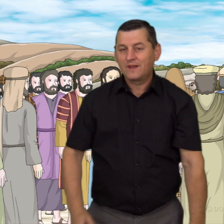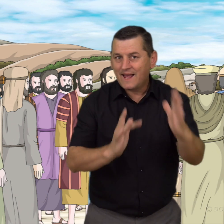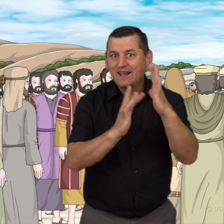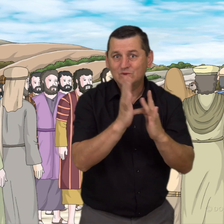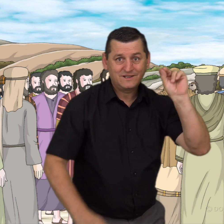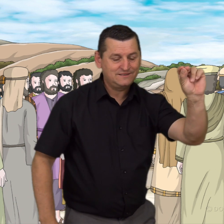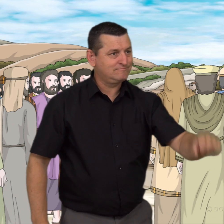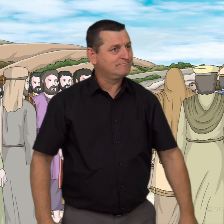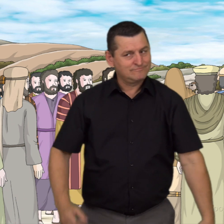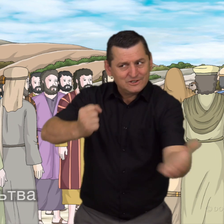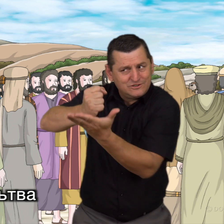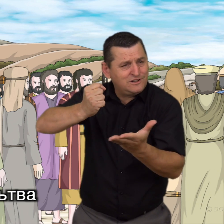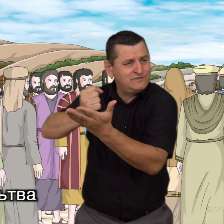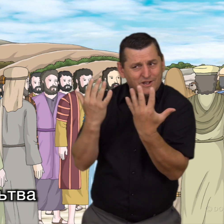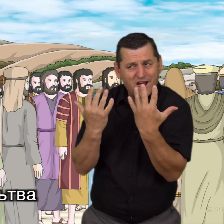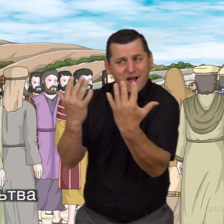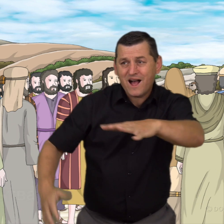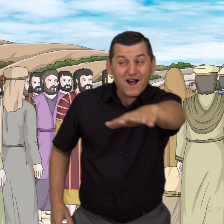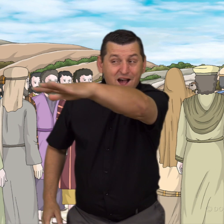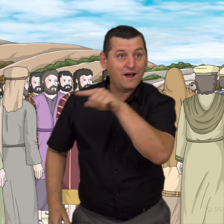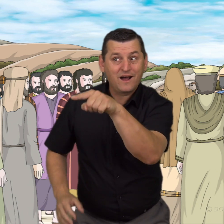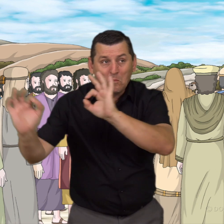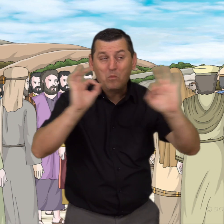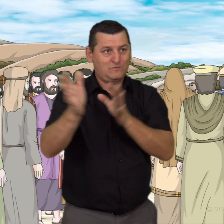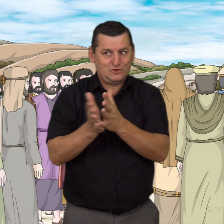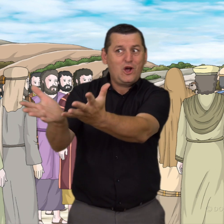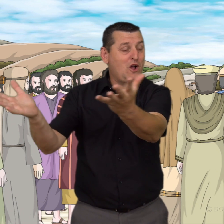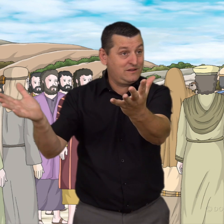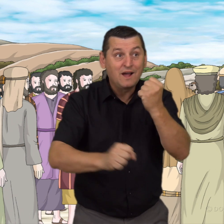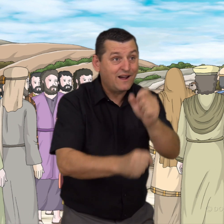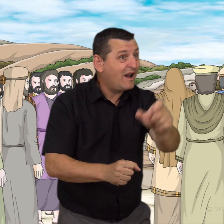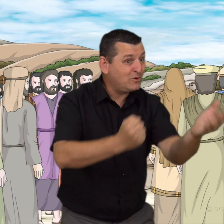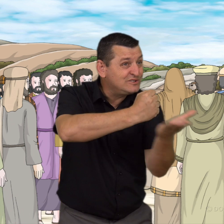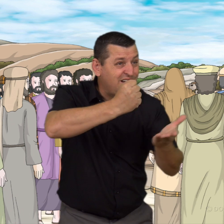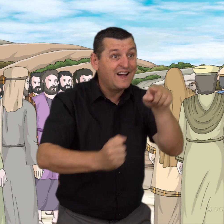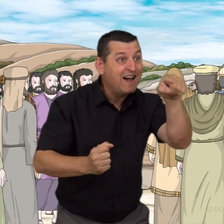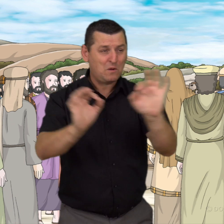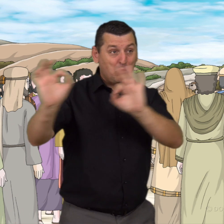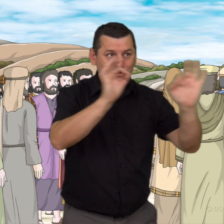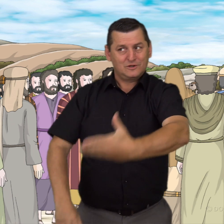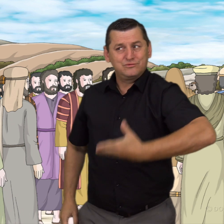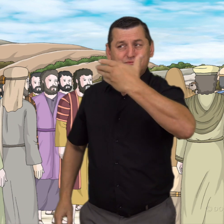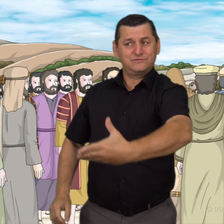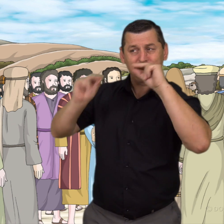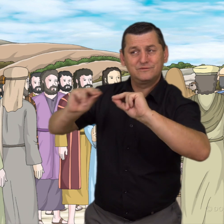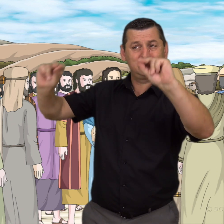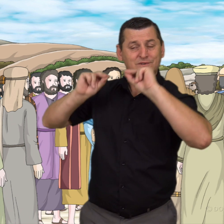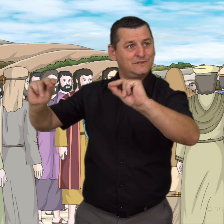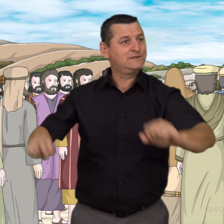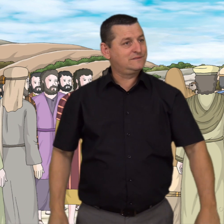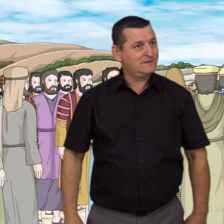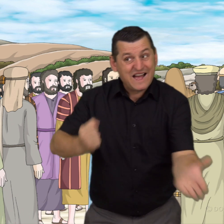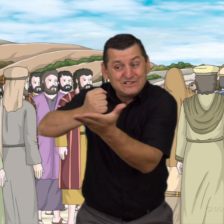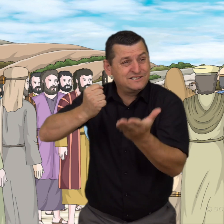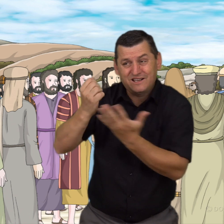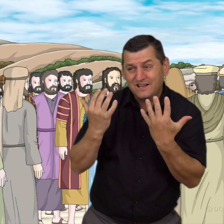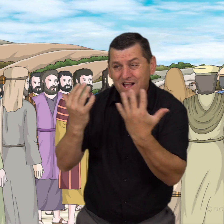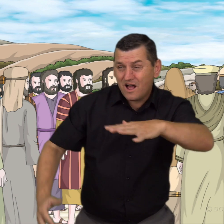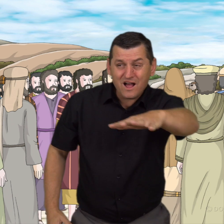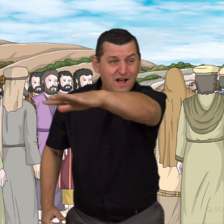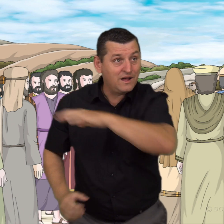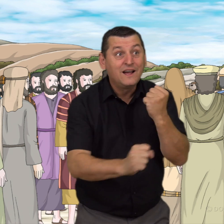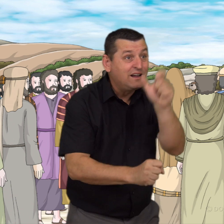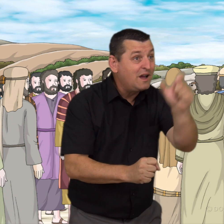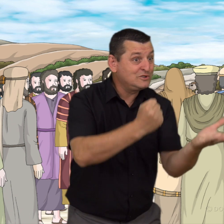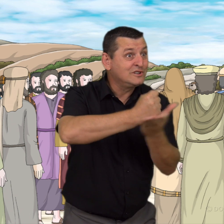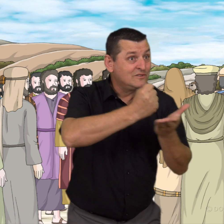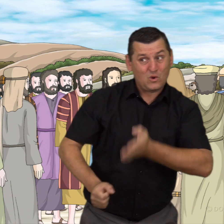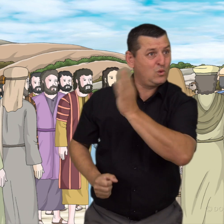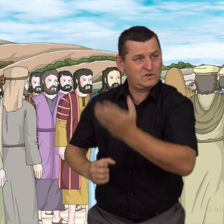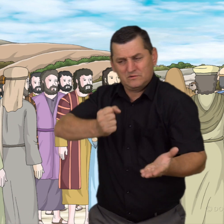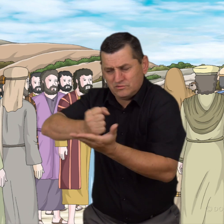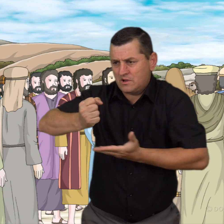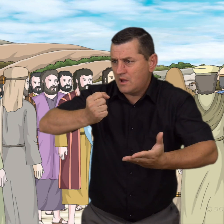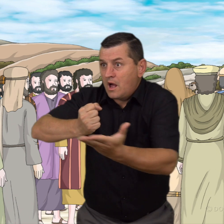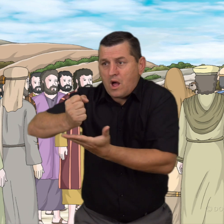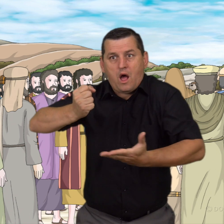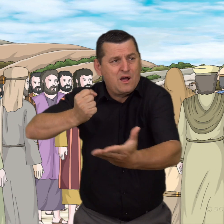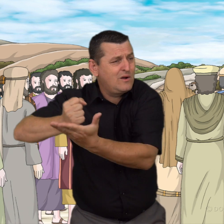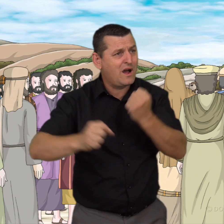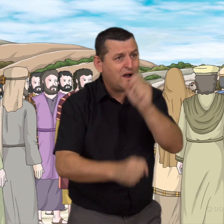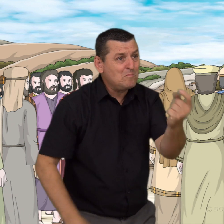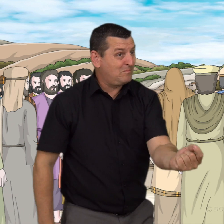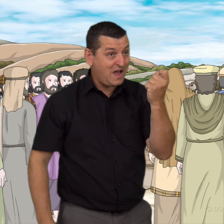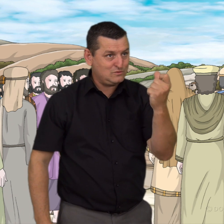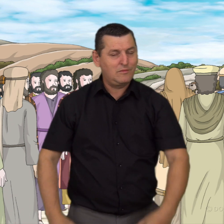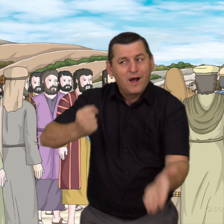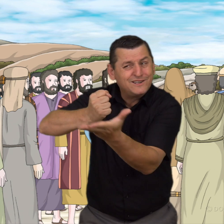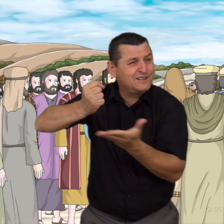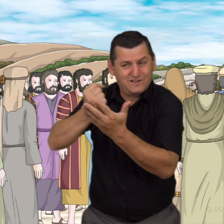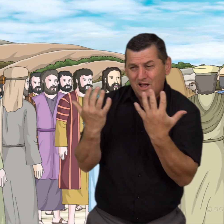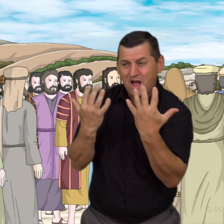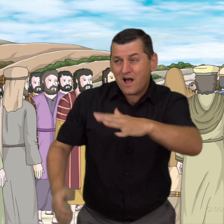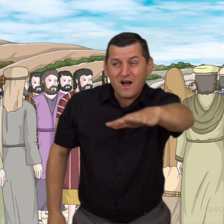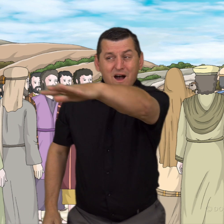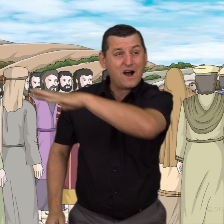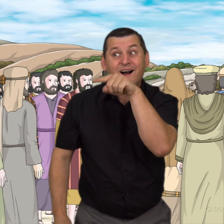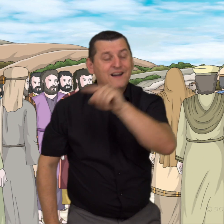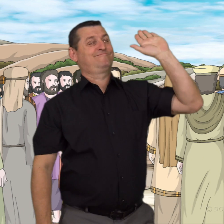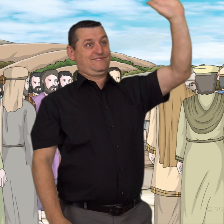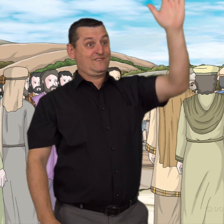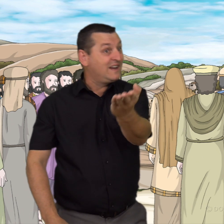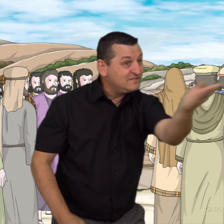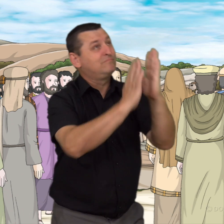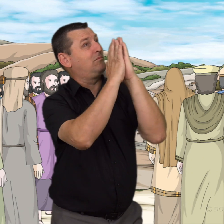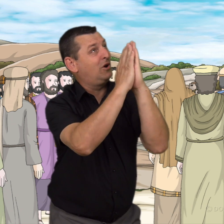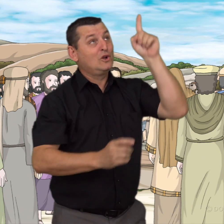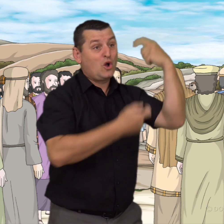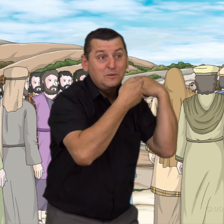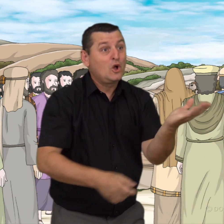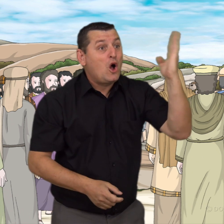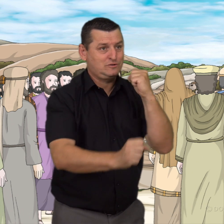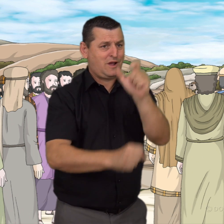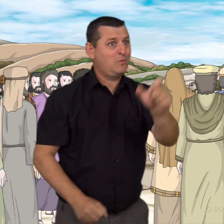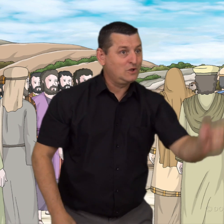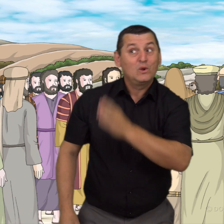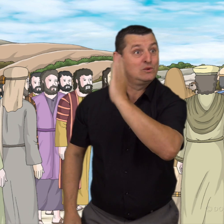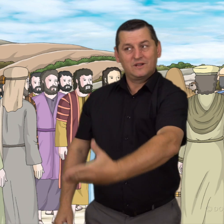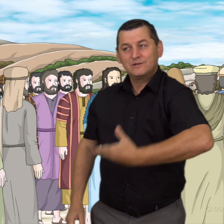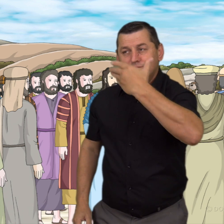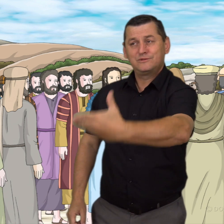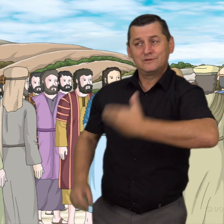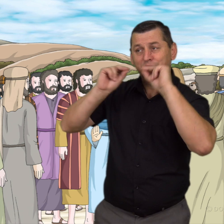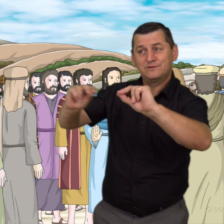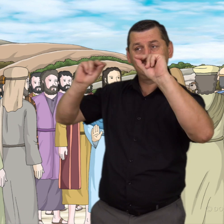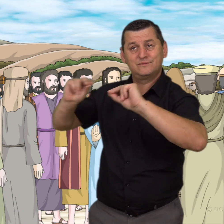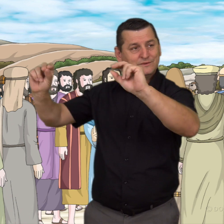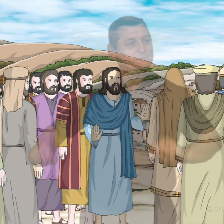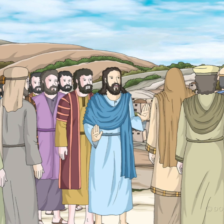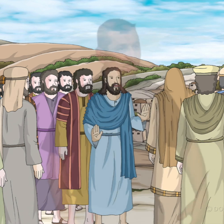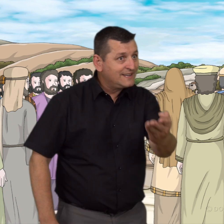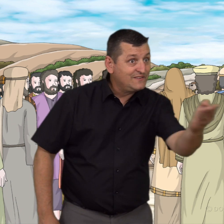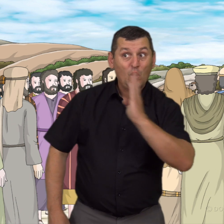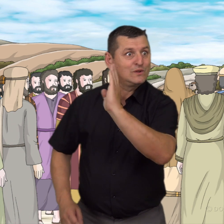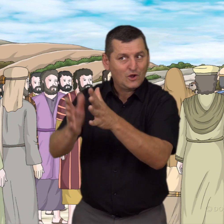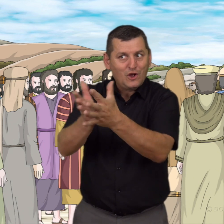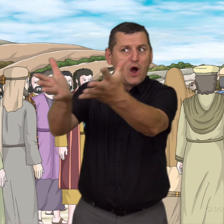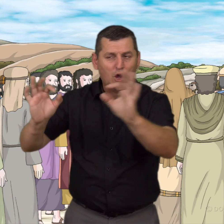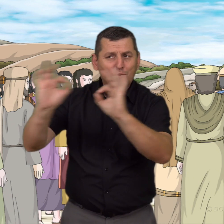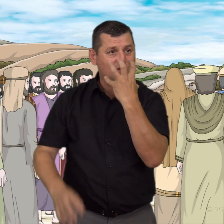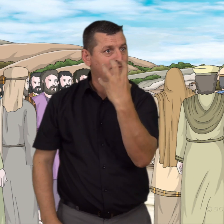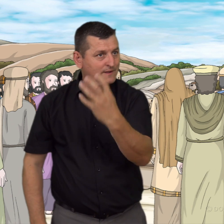And He told them, “The harvest is plentiful, but the workers are few. Ask the Lord of the harvest, therefore, to send out workers into His harvest. Go! I am sending you out like lambs among wolves. Carry no purse or bag or sandals.